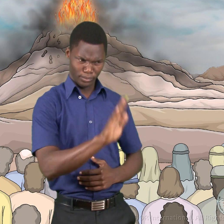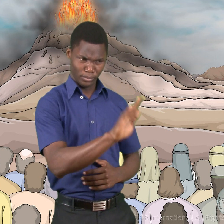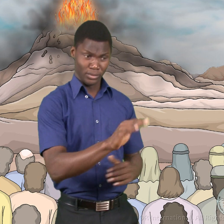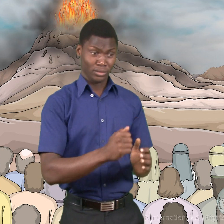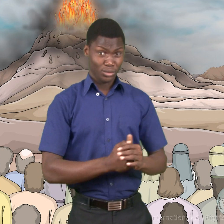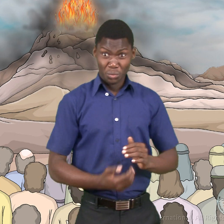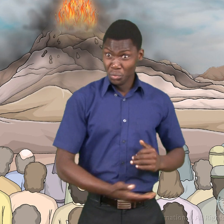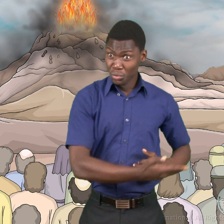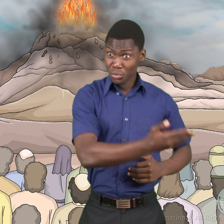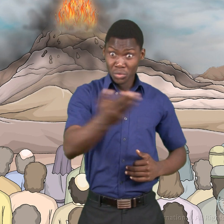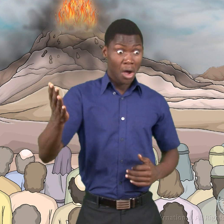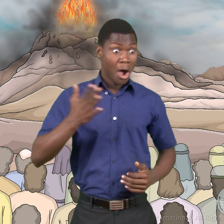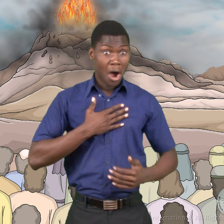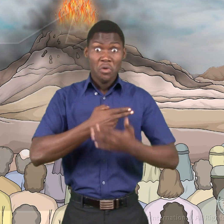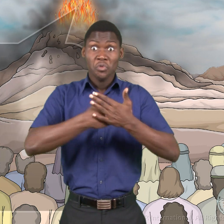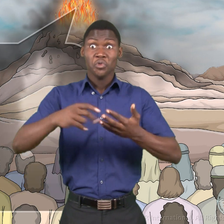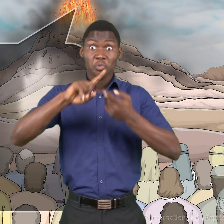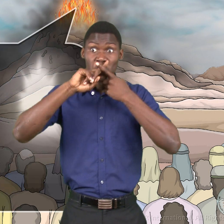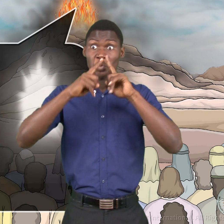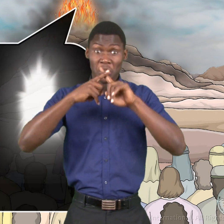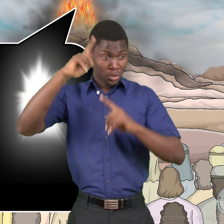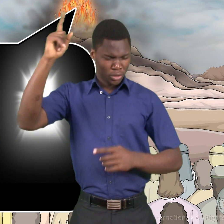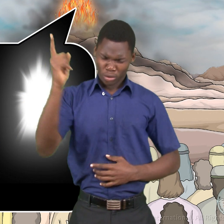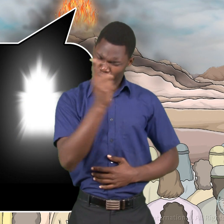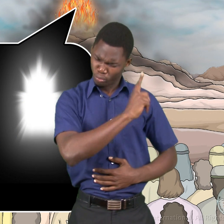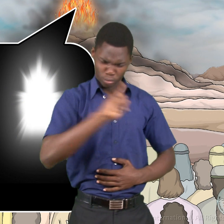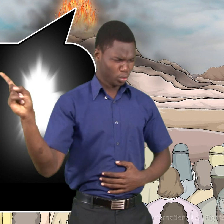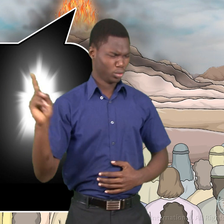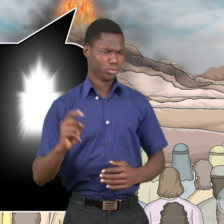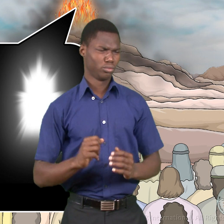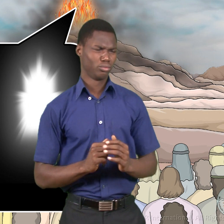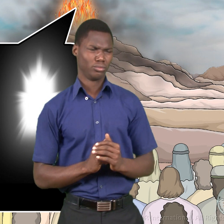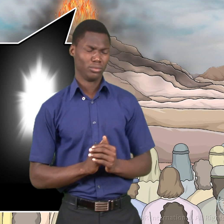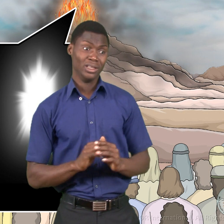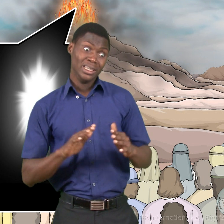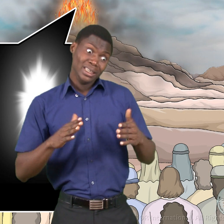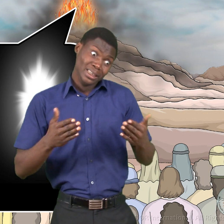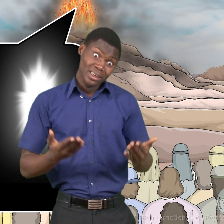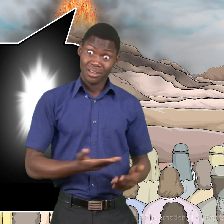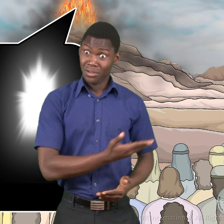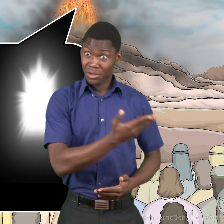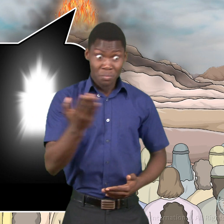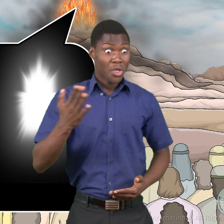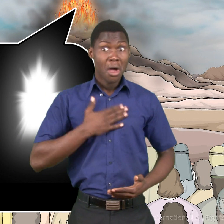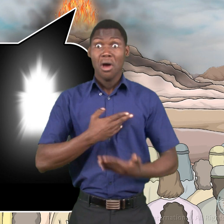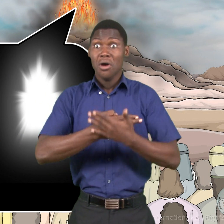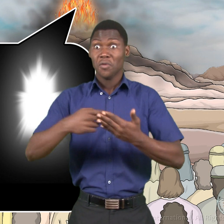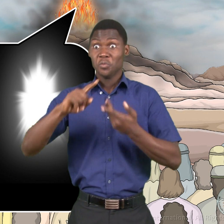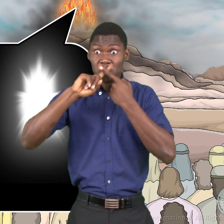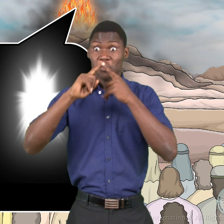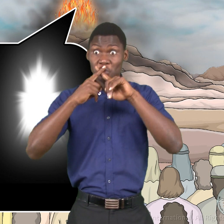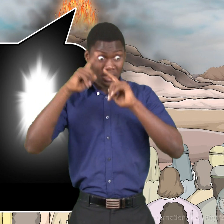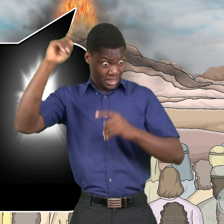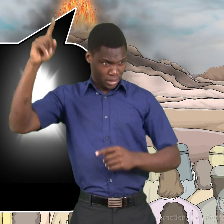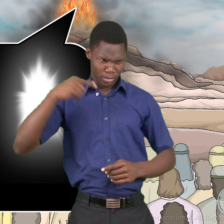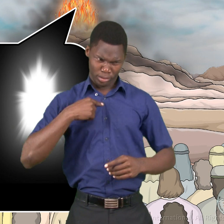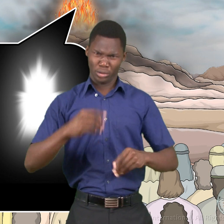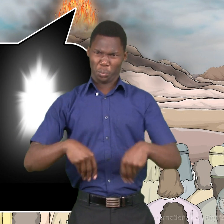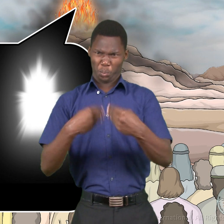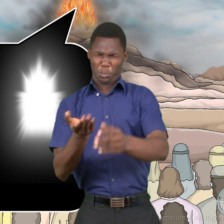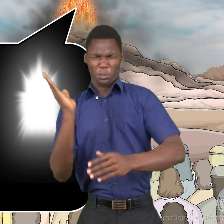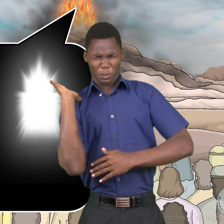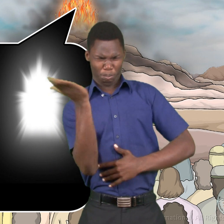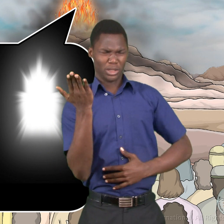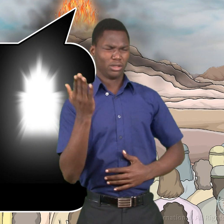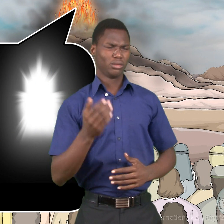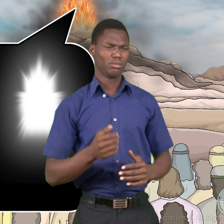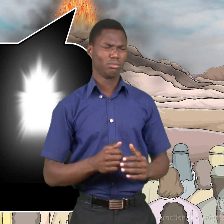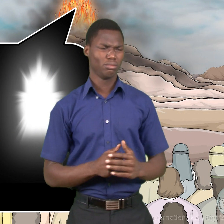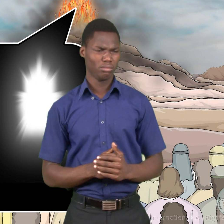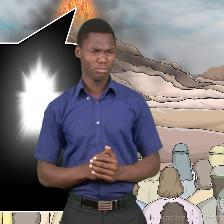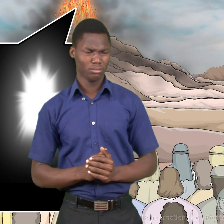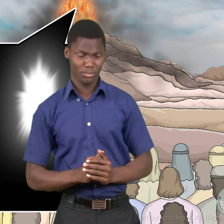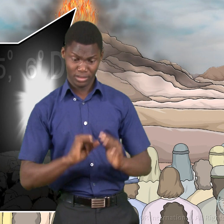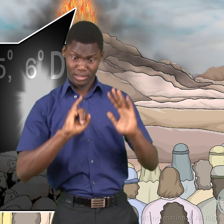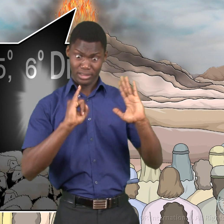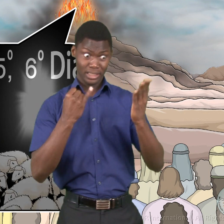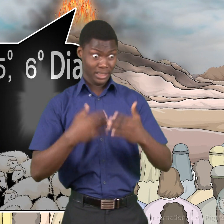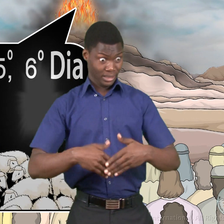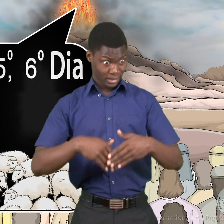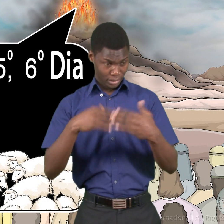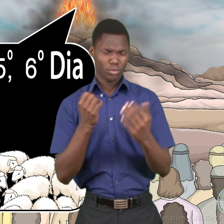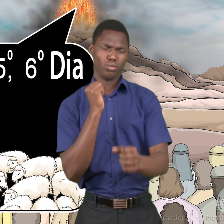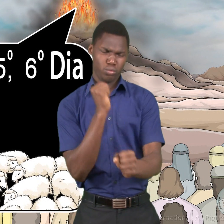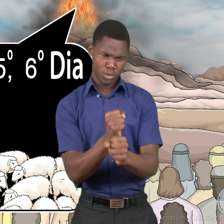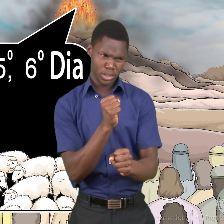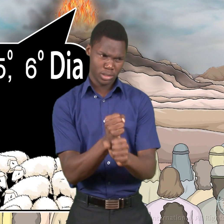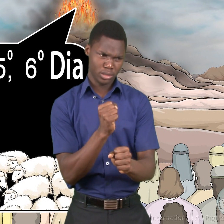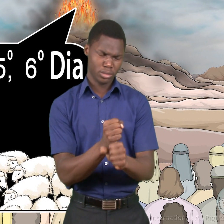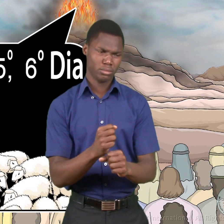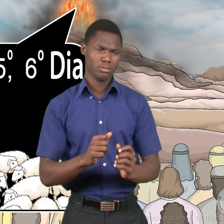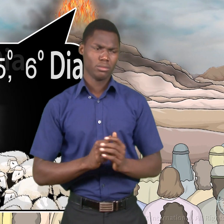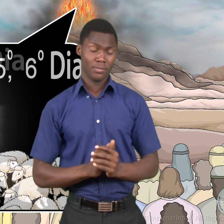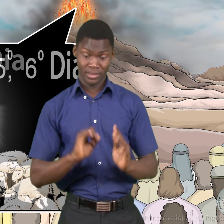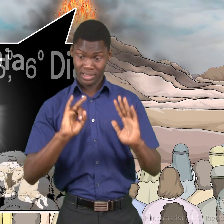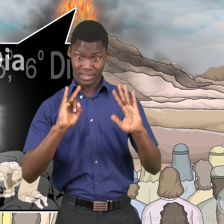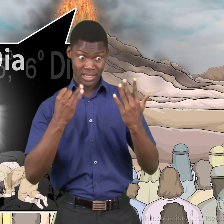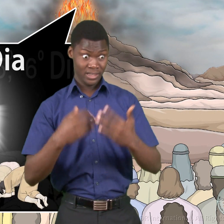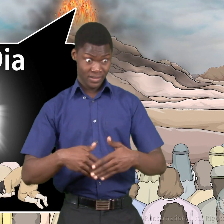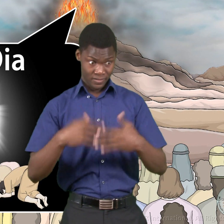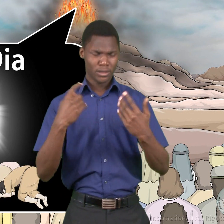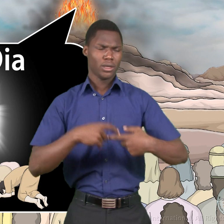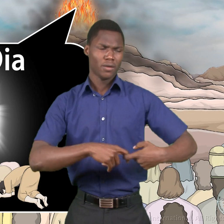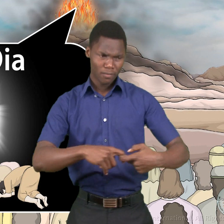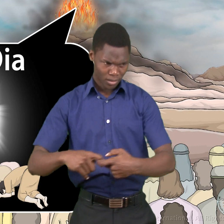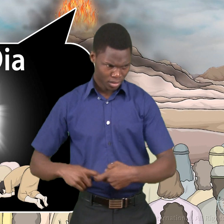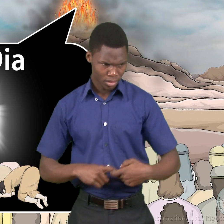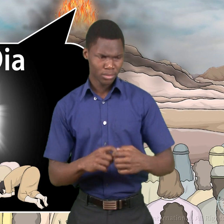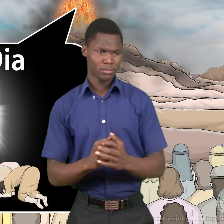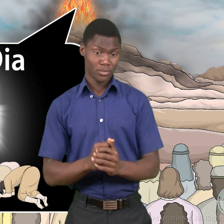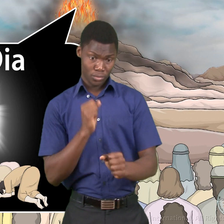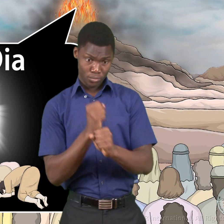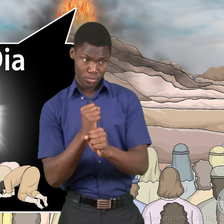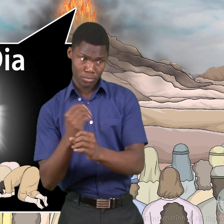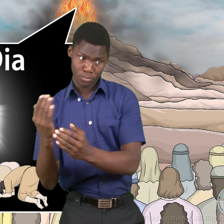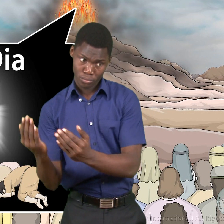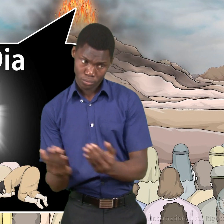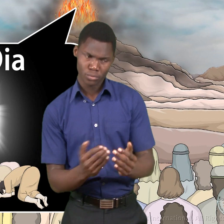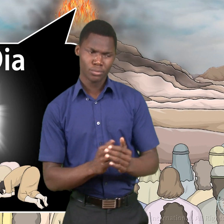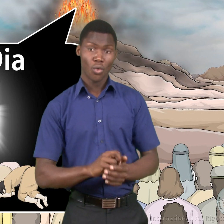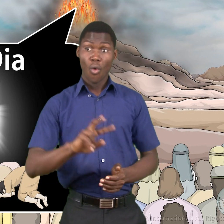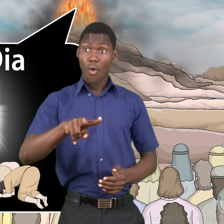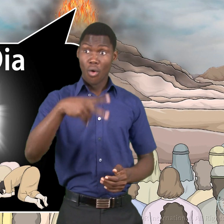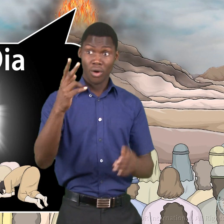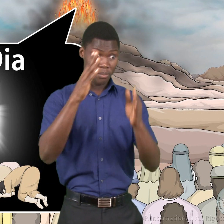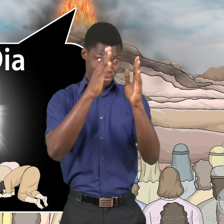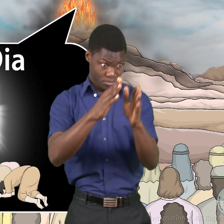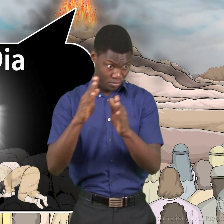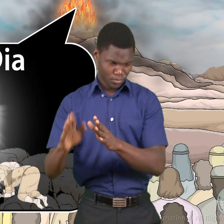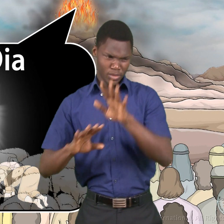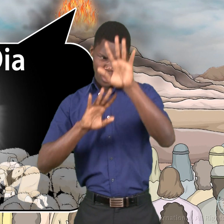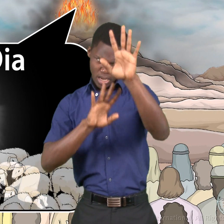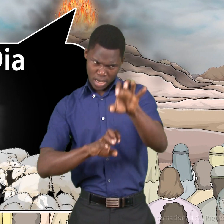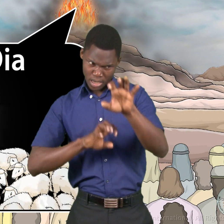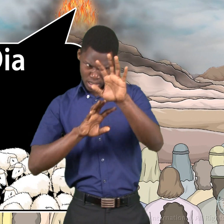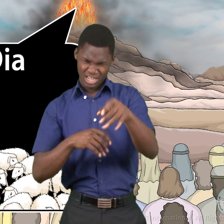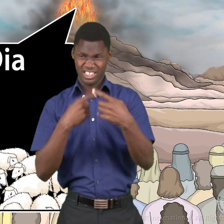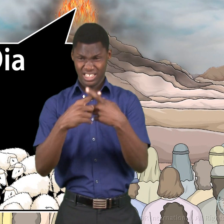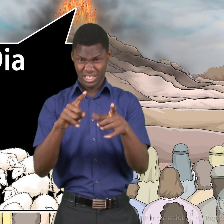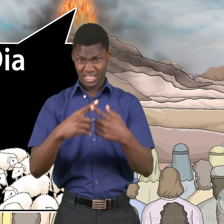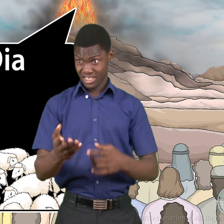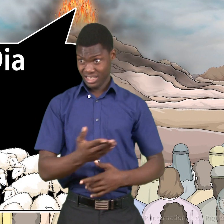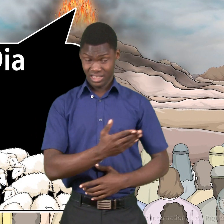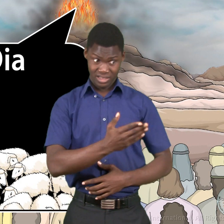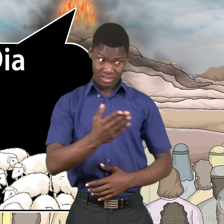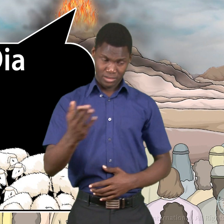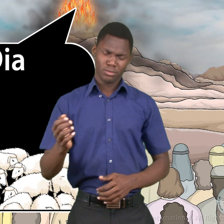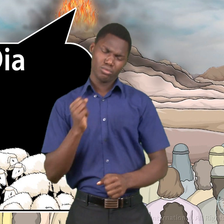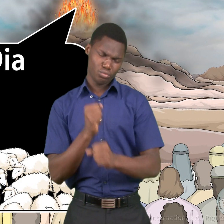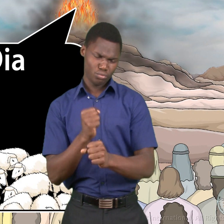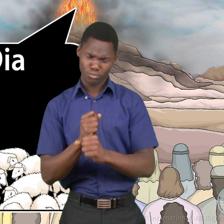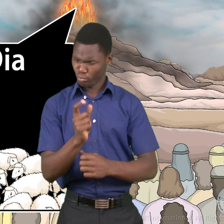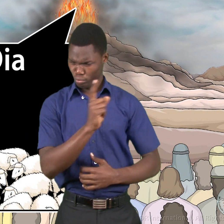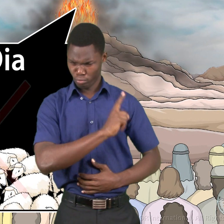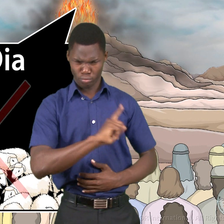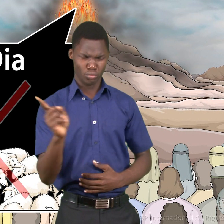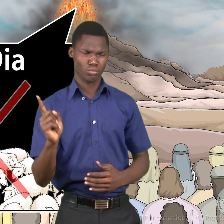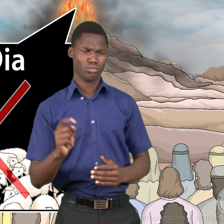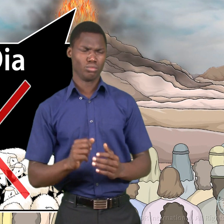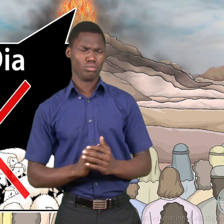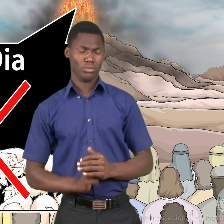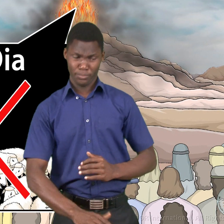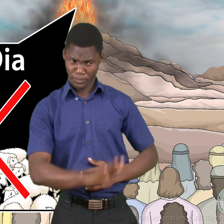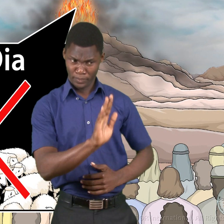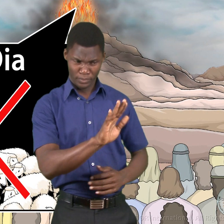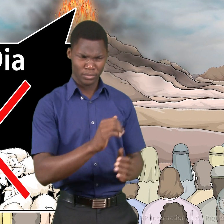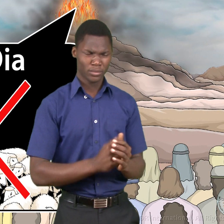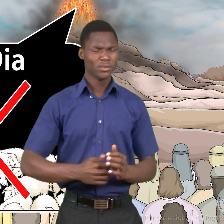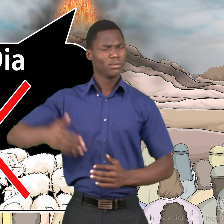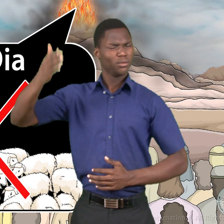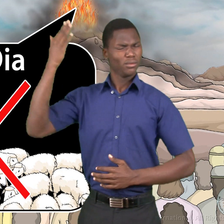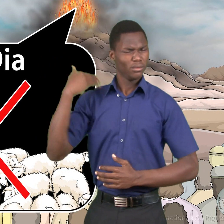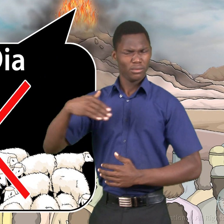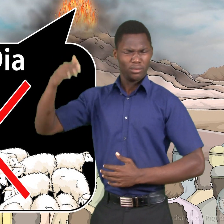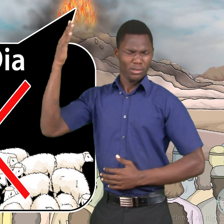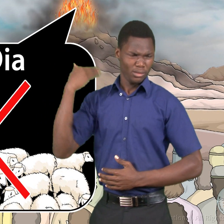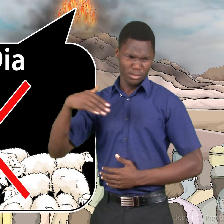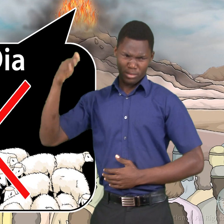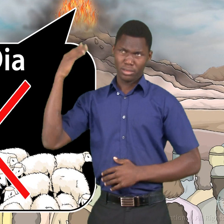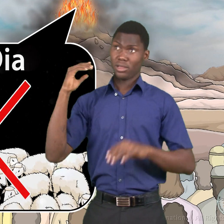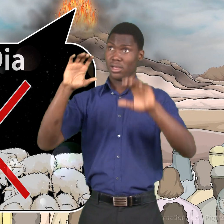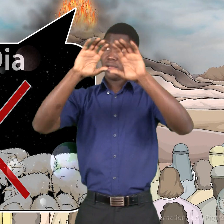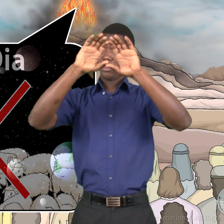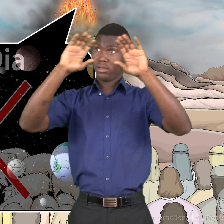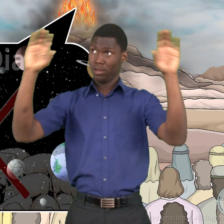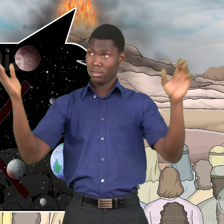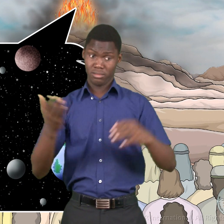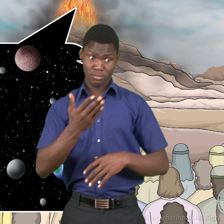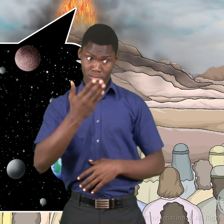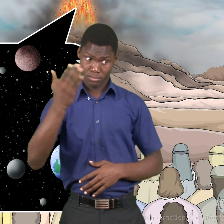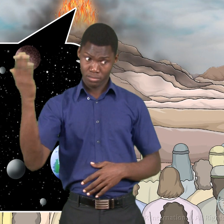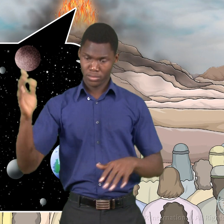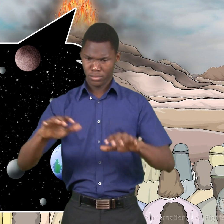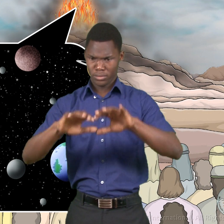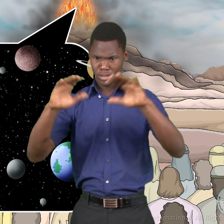You shall not take the name of the LORD your God in vain, for the LORD will not leave anyone unpunished who takes His name in vain. Remember the Sabbath day by keeping it holy. Six days you shall labor and do all your work, but the seventh day is a Sabbath to the LORD your God, on which you must not do any work—neither you, nor your son or daughter, nor your manservant or maidservant or livestock, nor the foreigner within your gates.